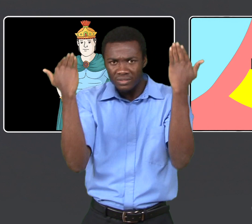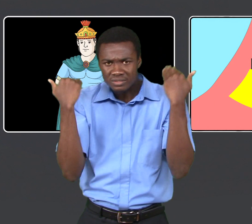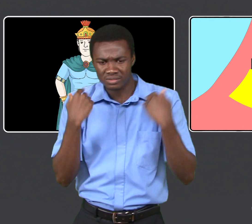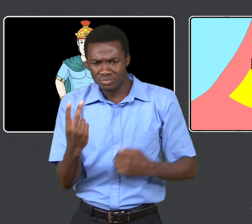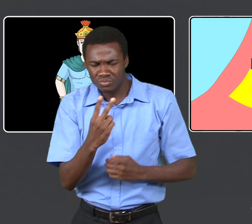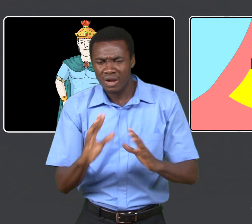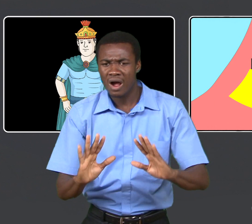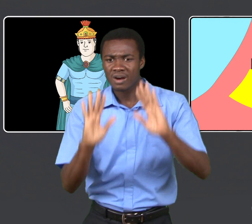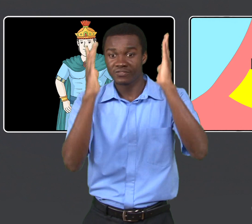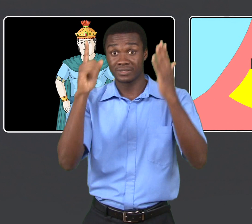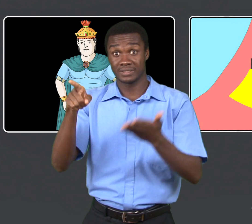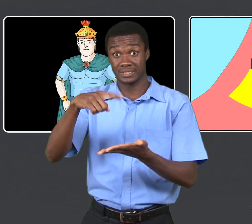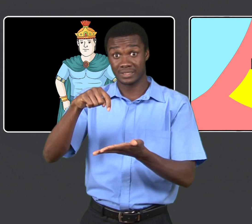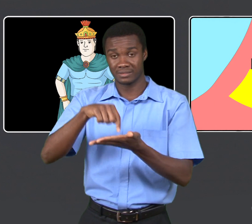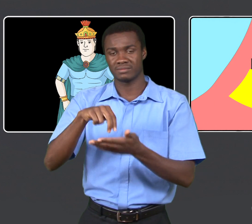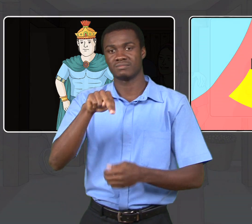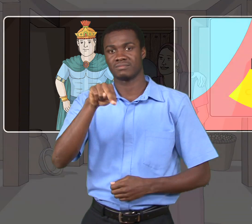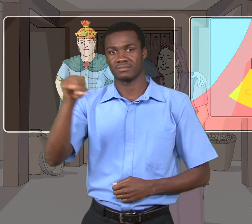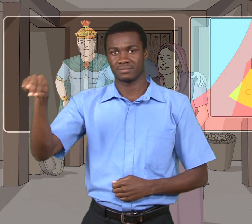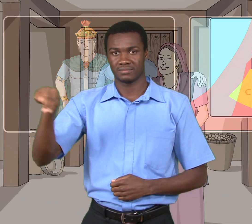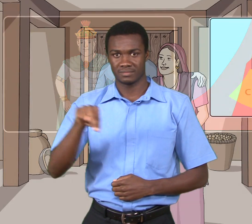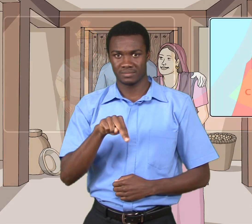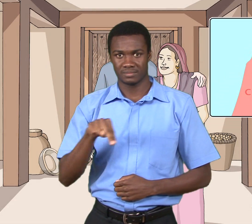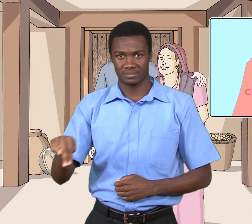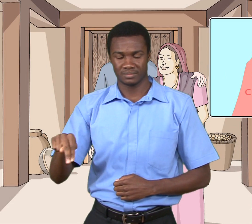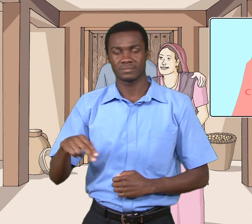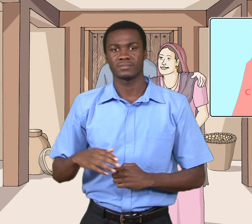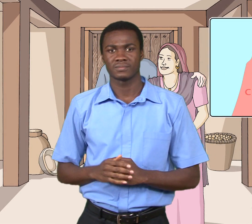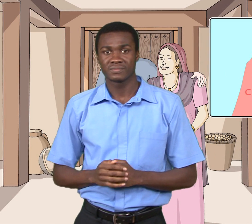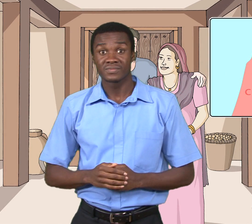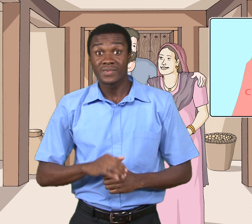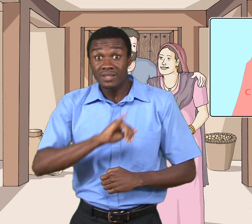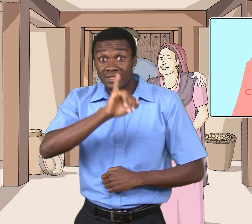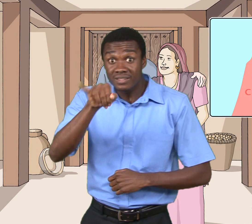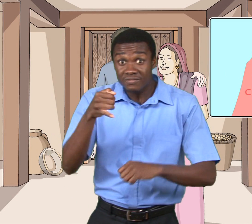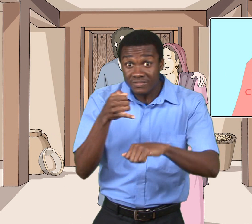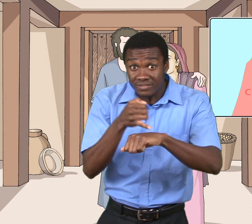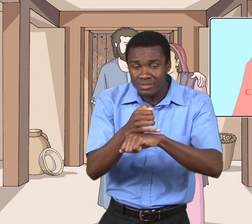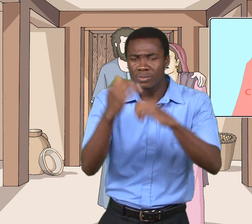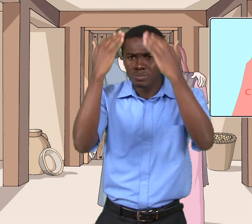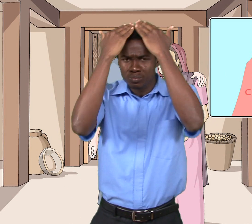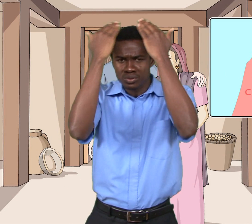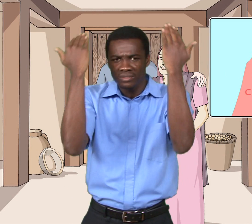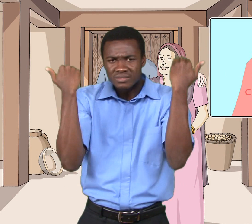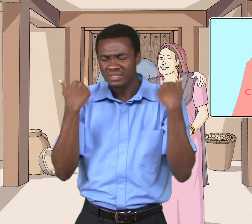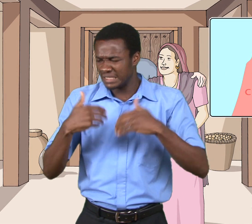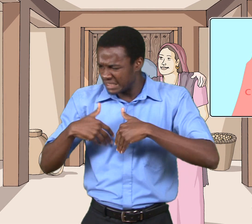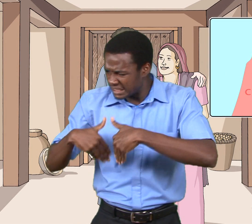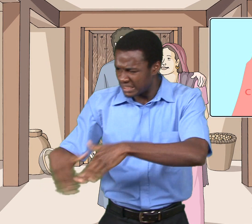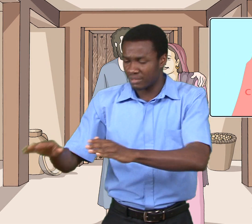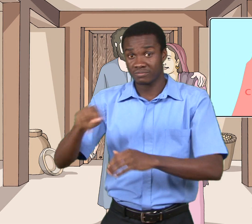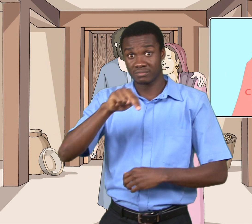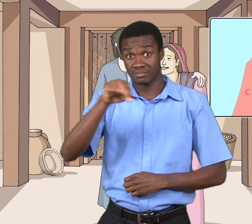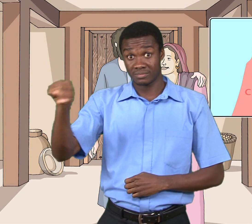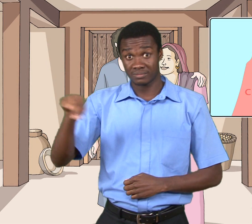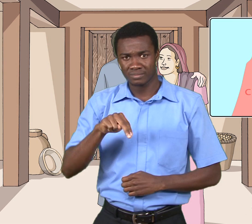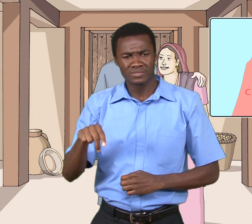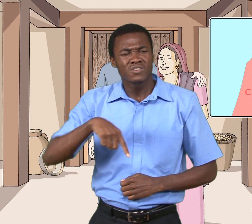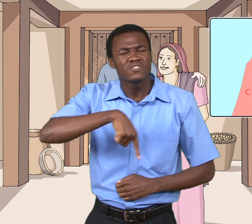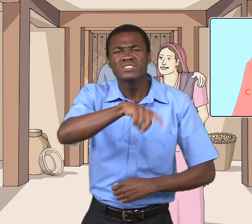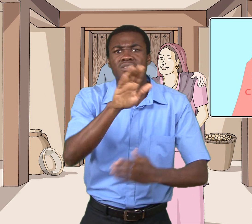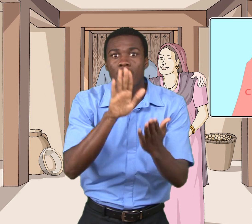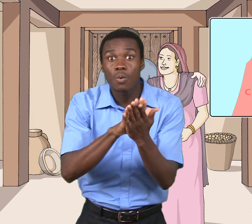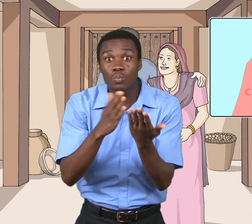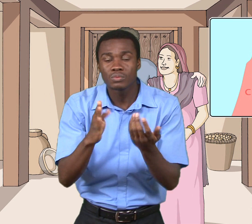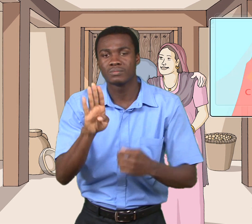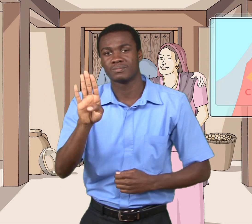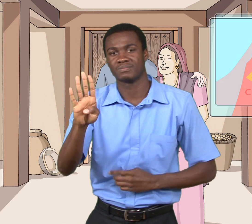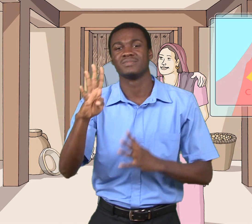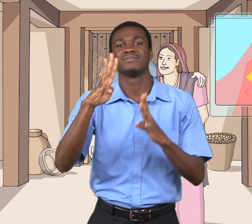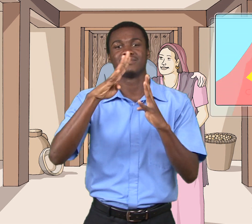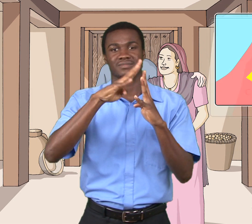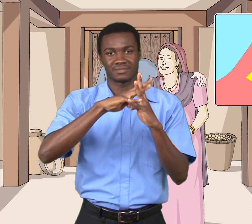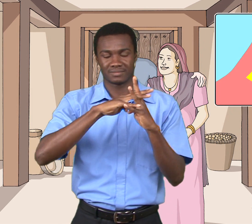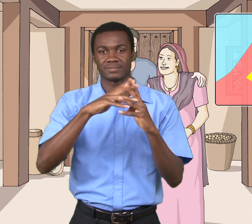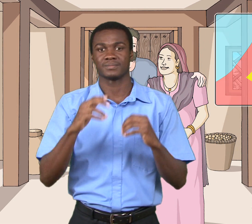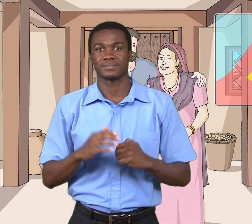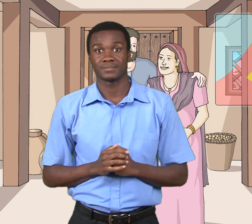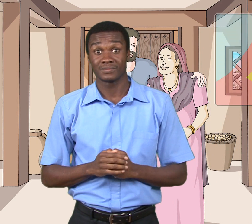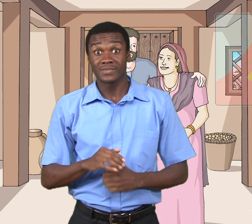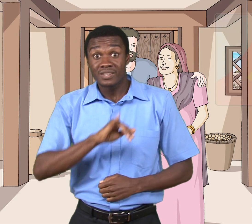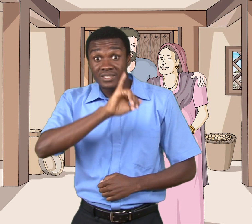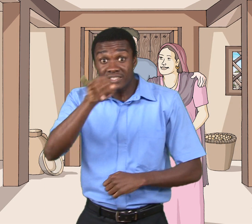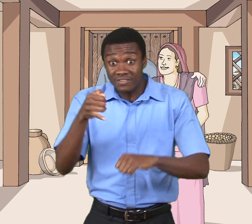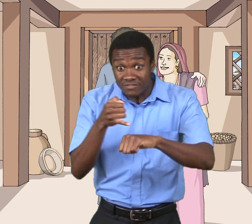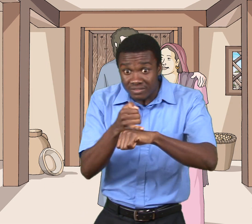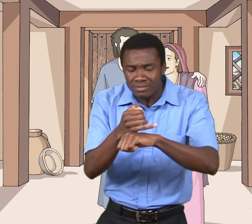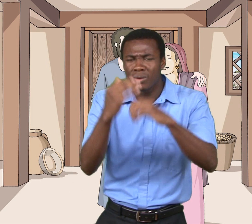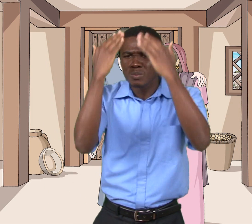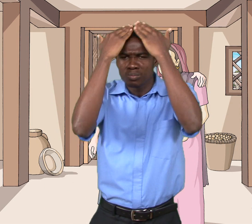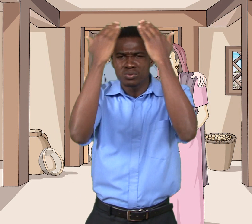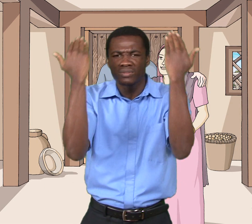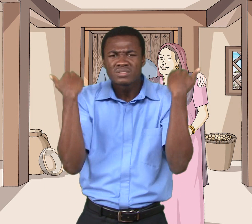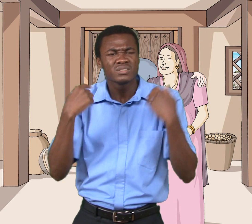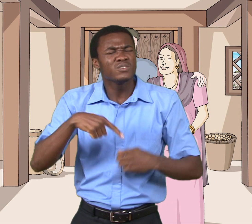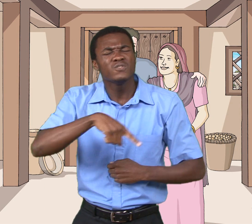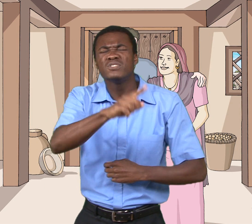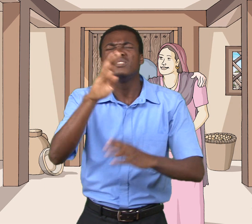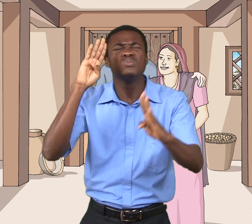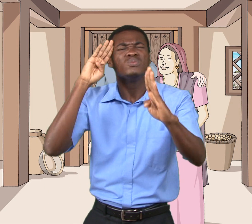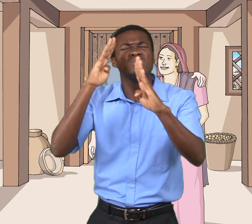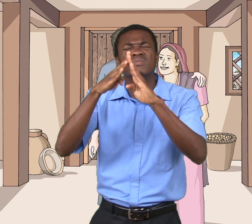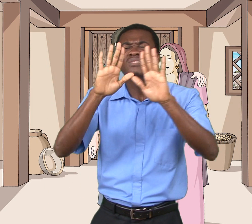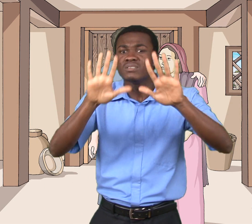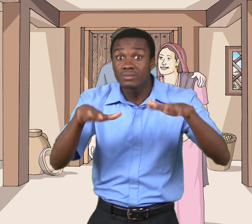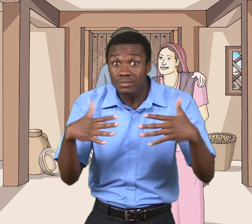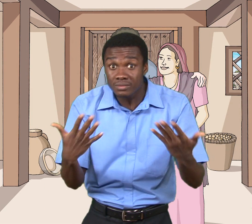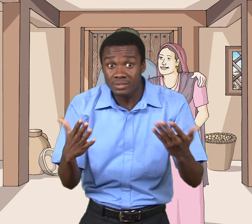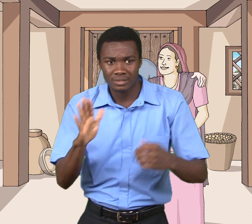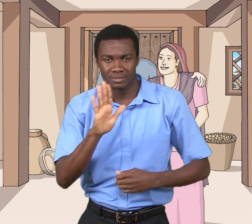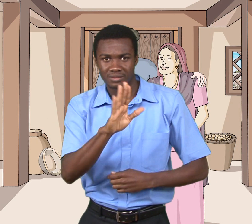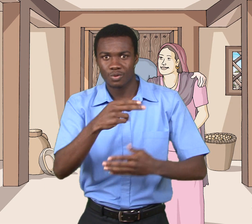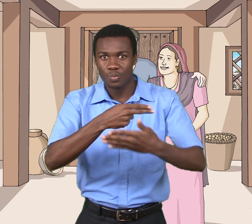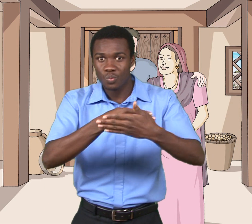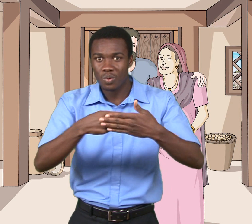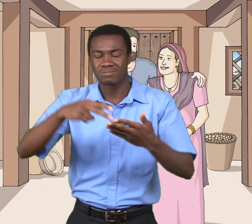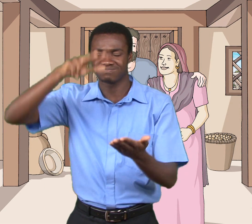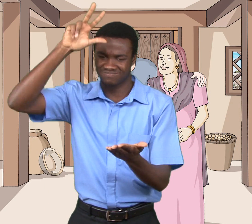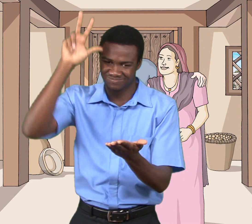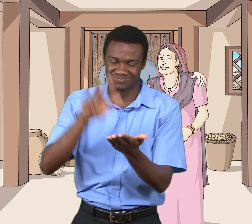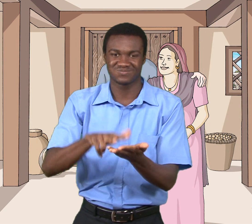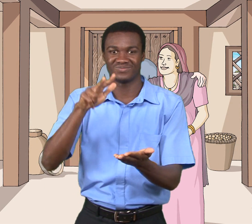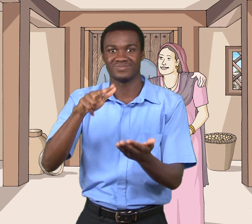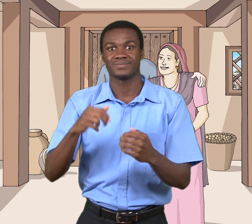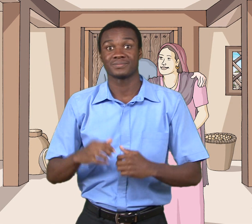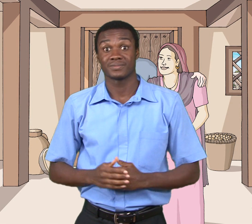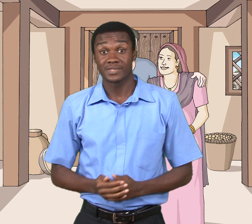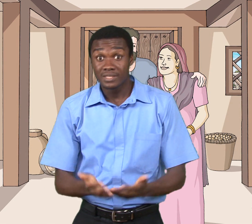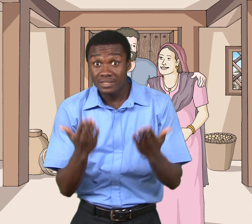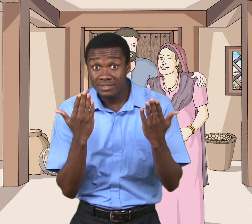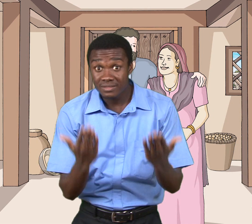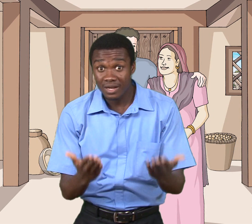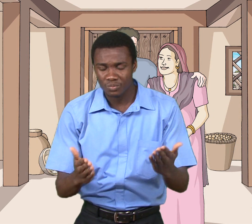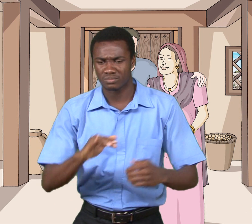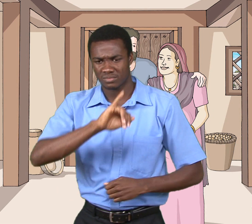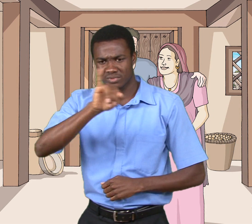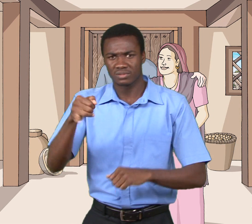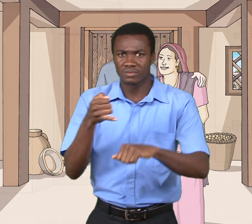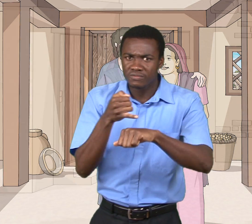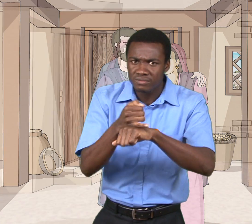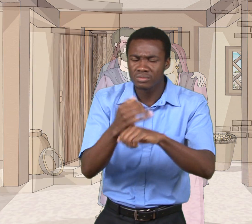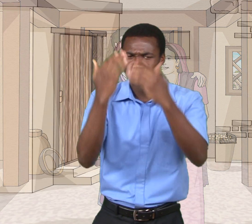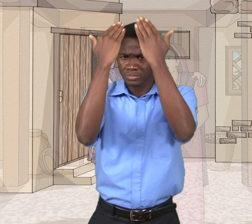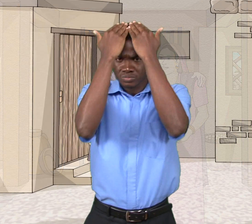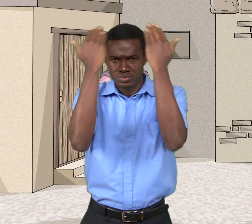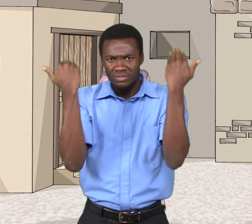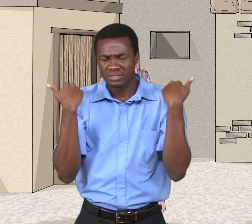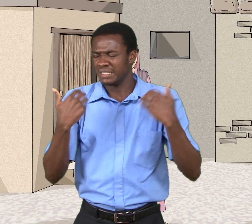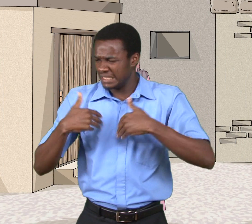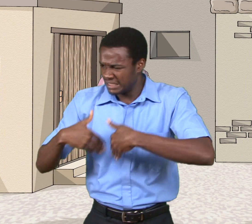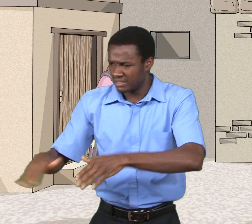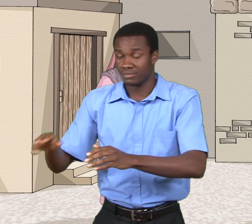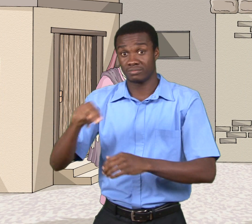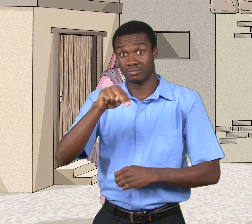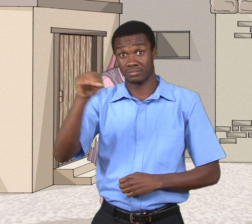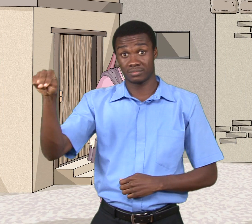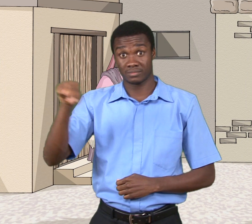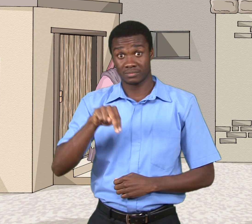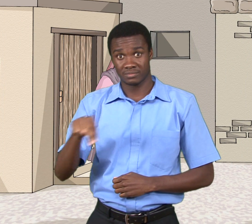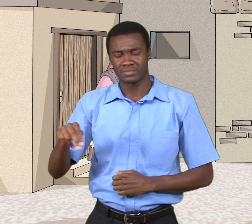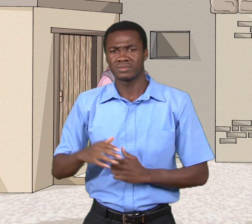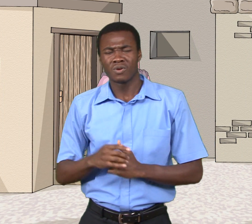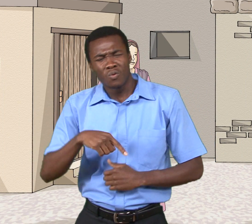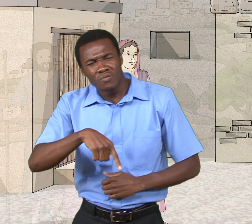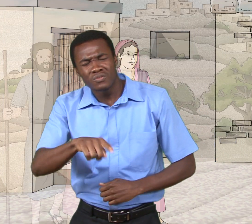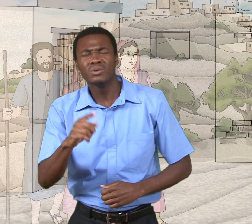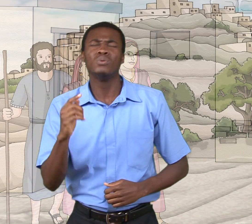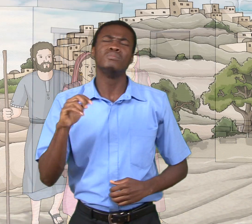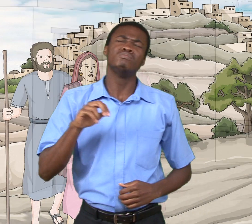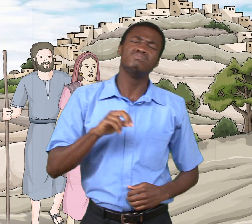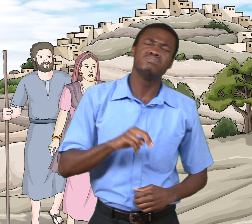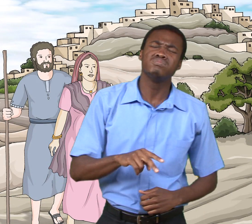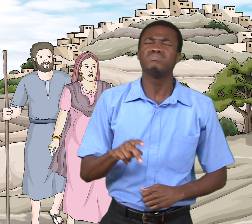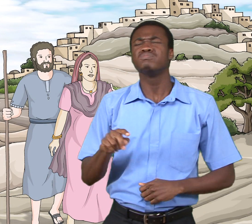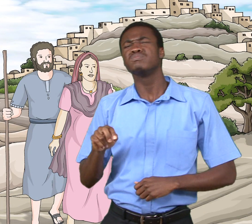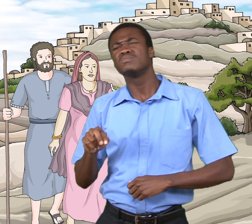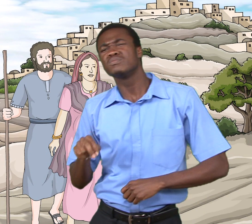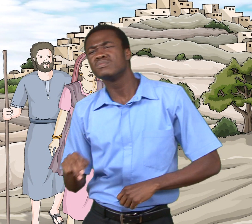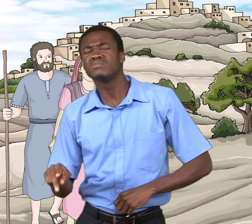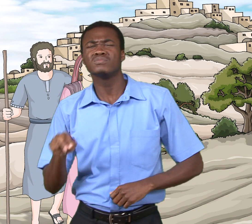So Joseph also went up from Nazareth in Galilee to Judea, to the city of David called Bethlehem, since he was from the house and line of David.